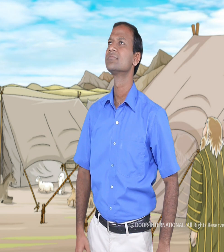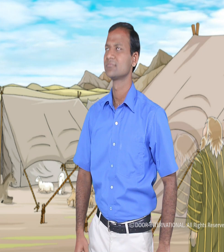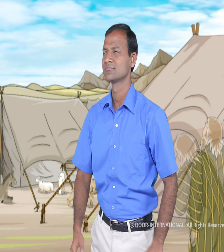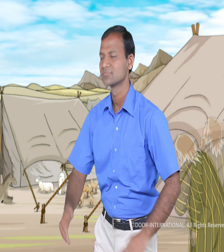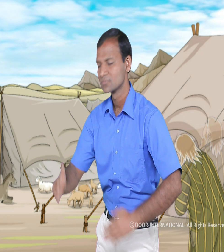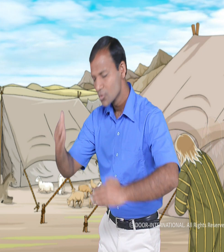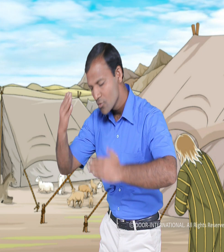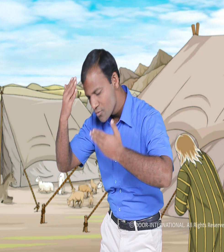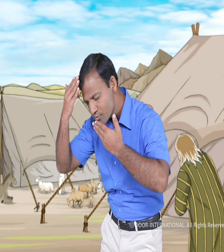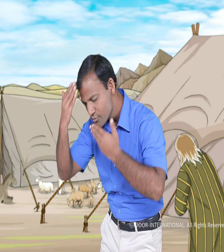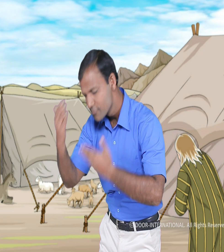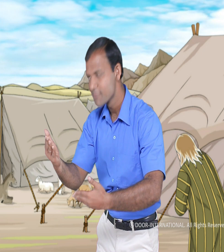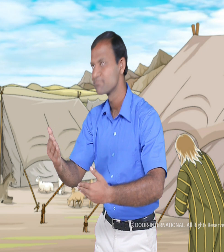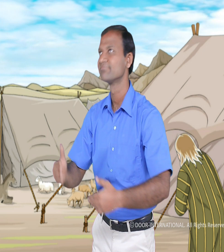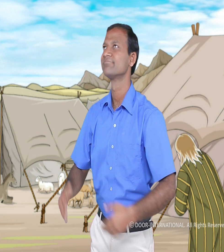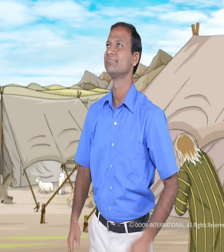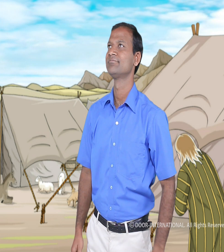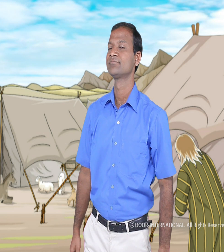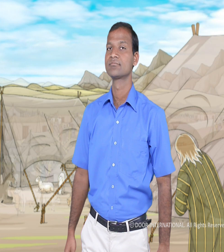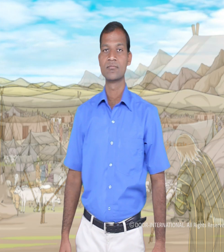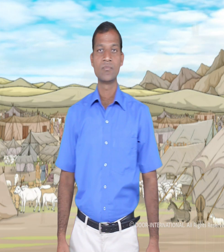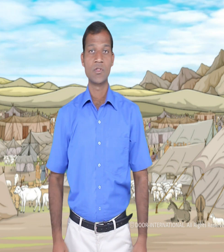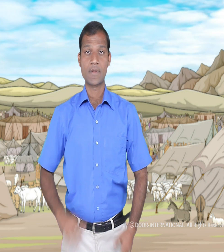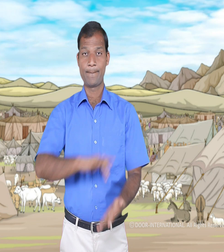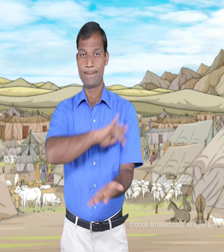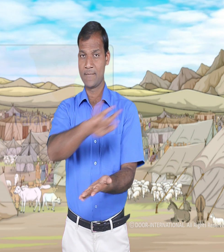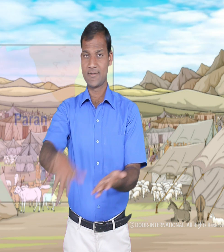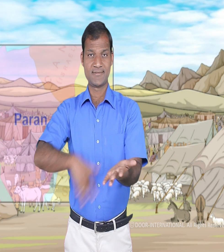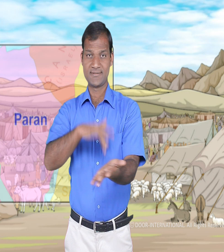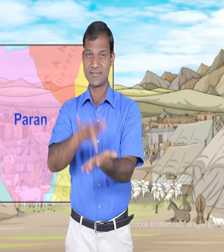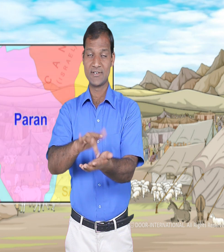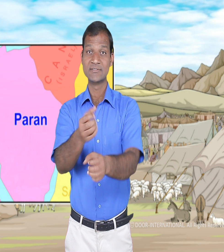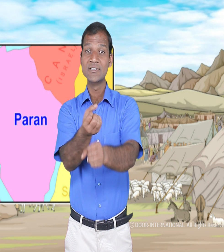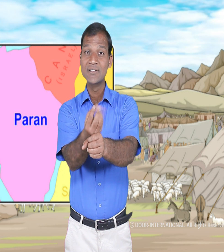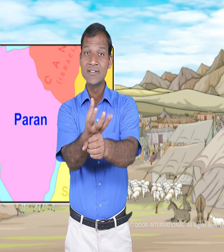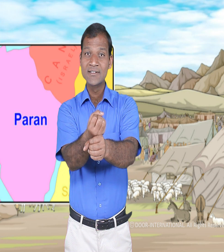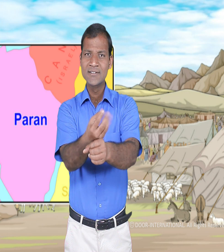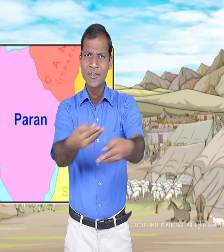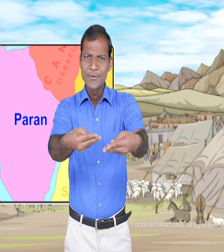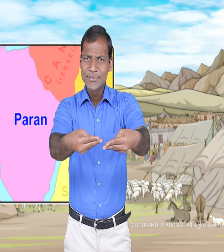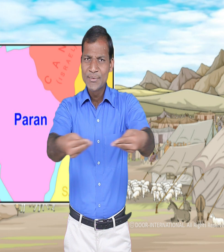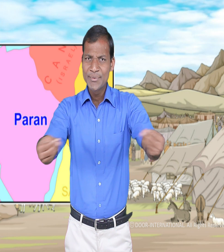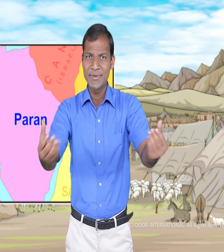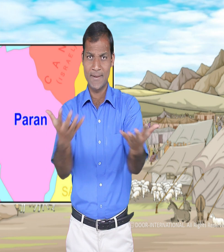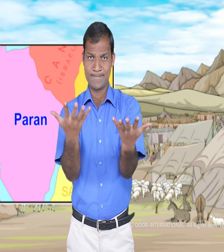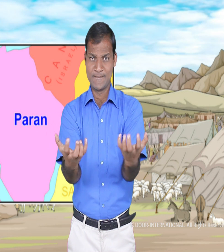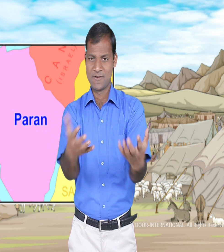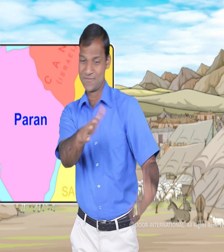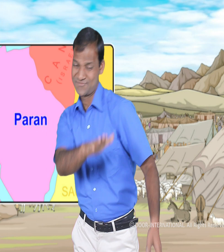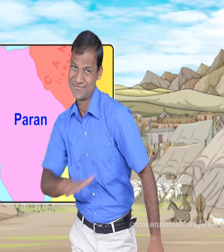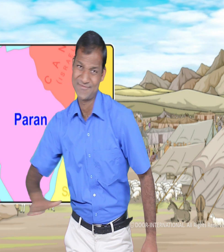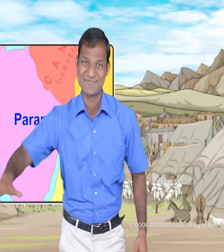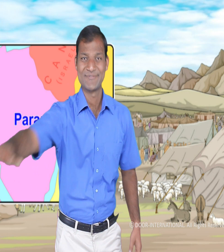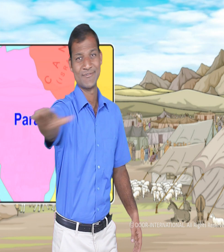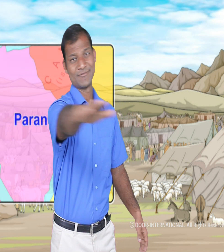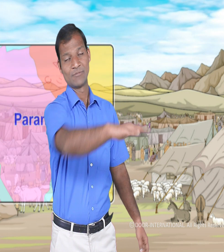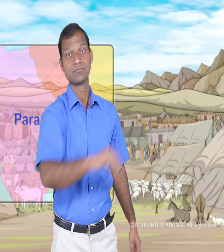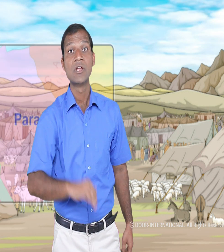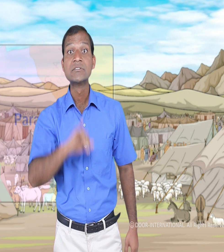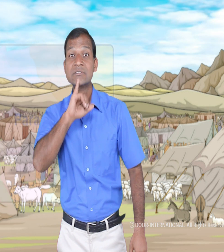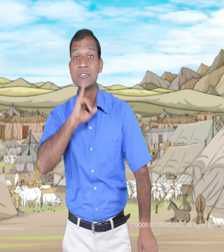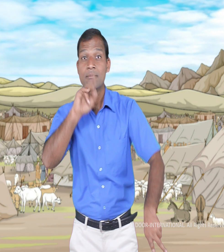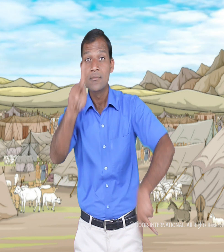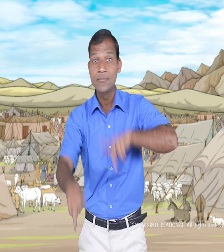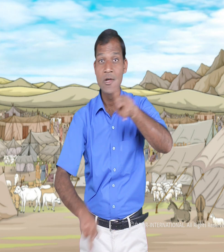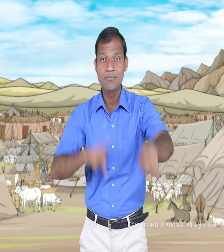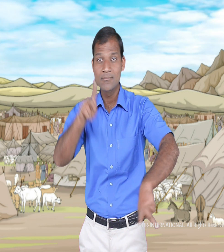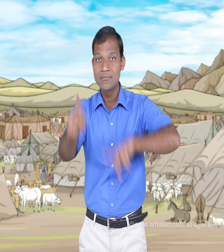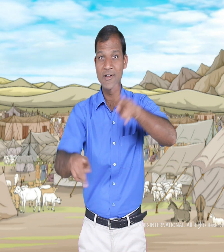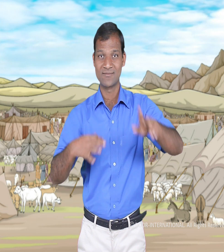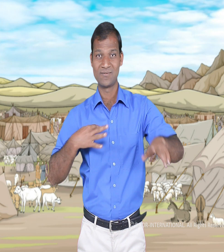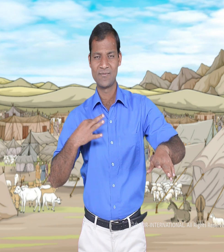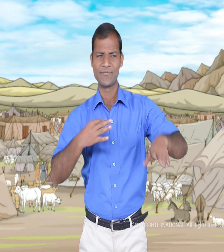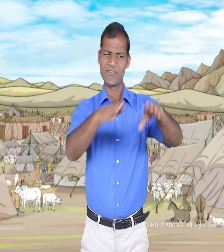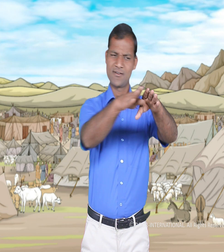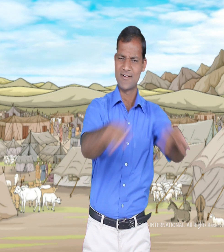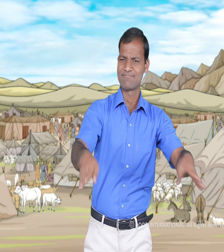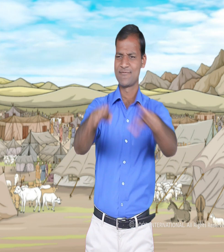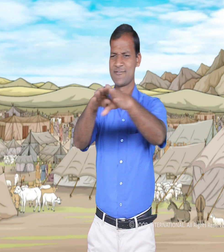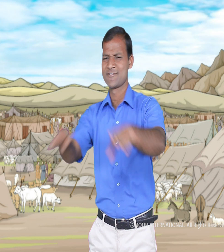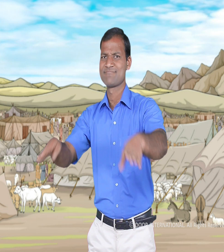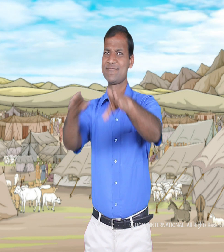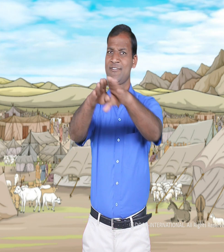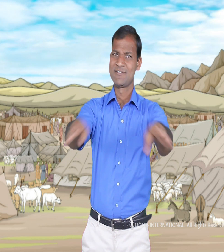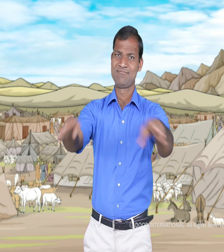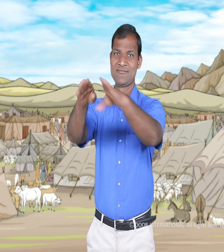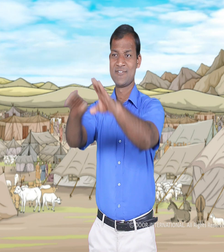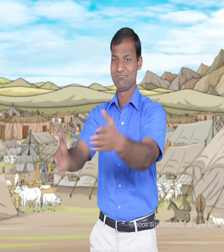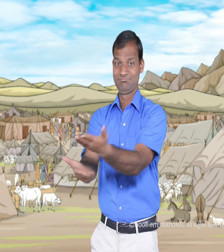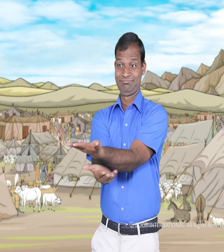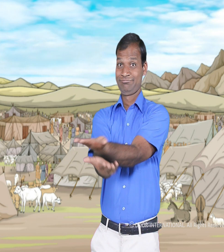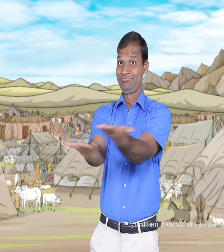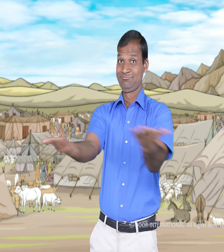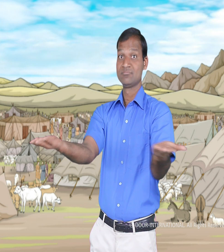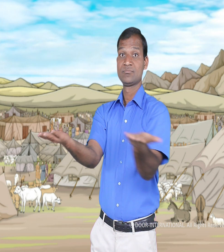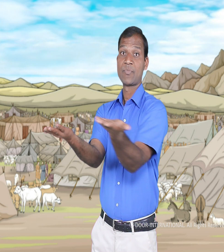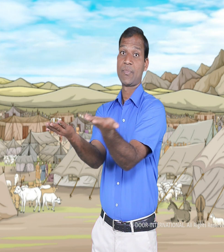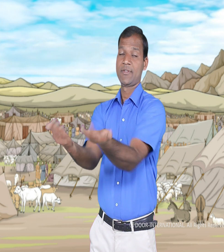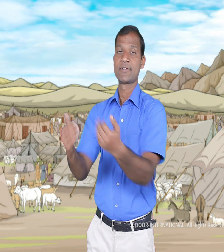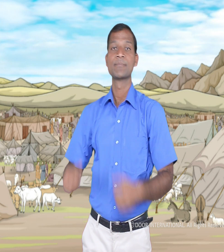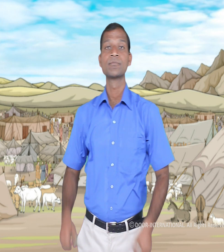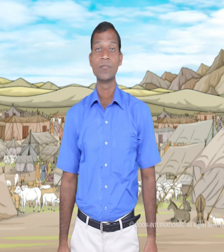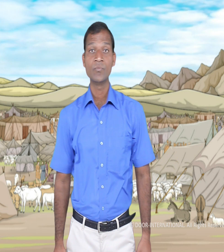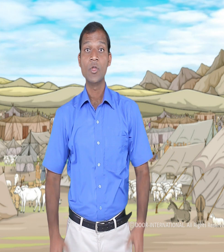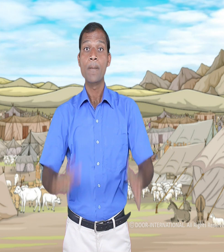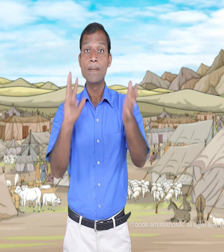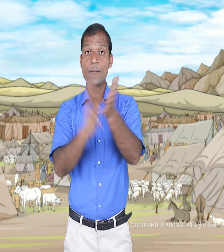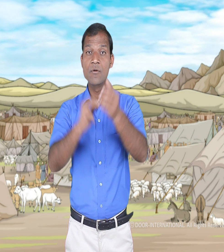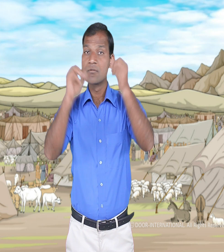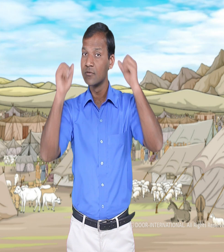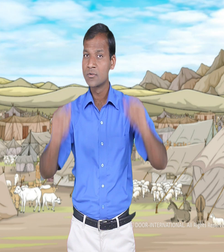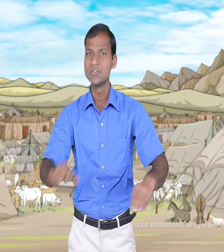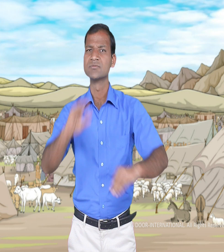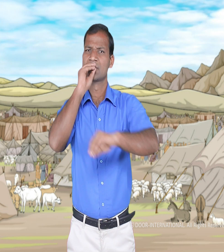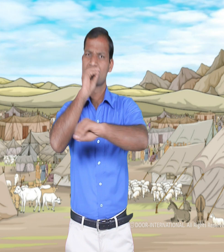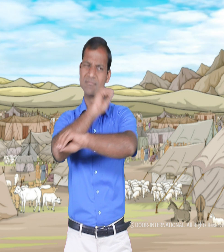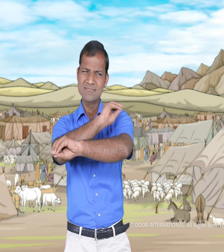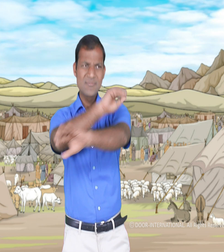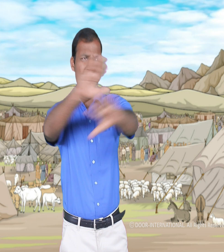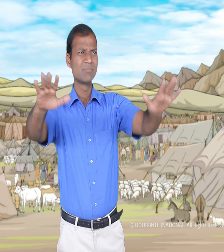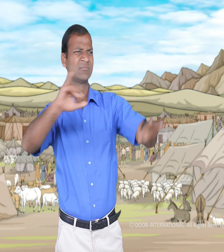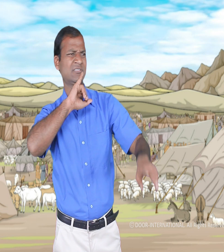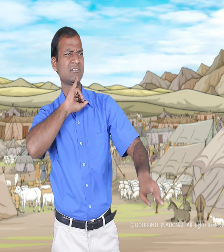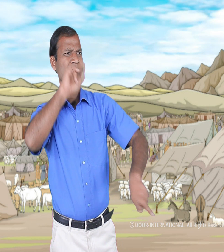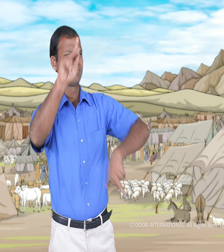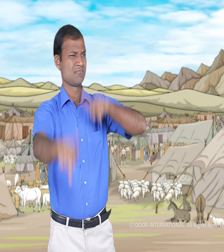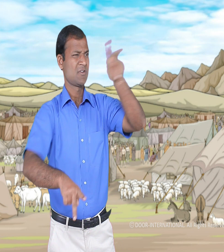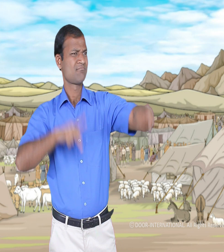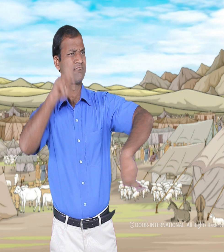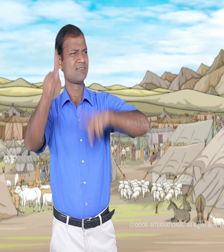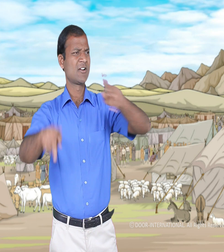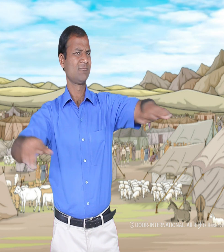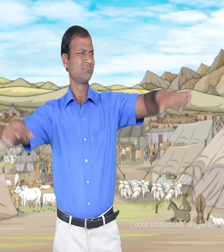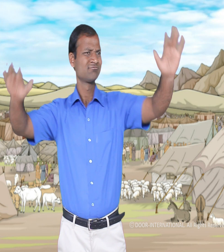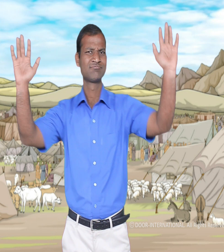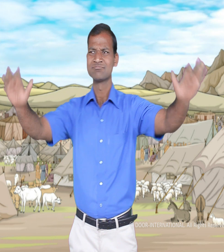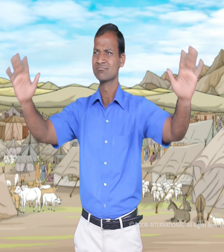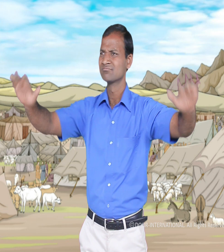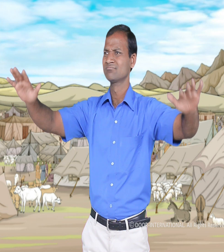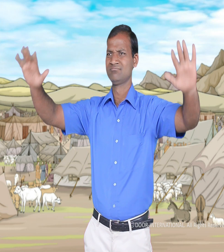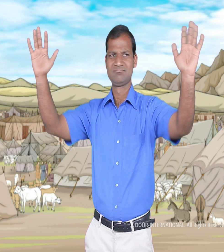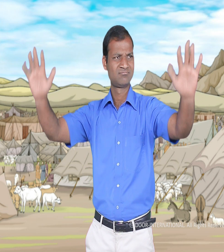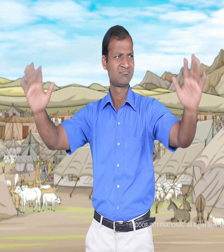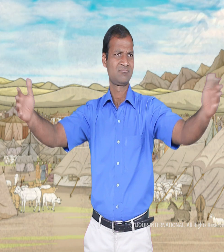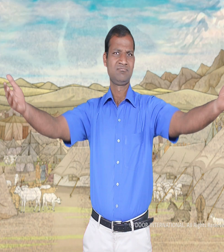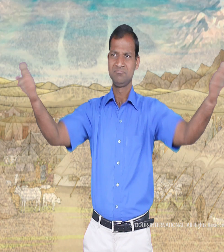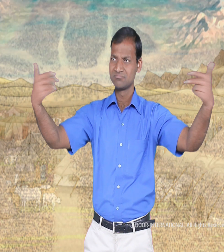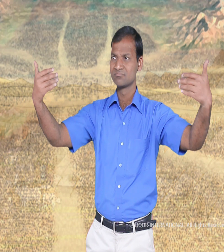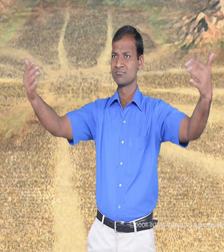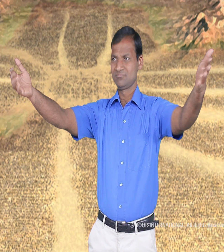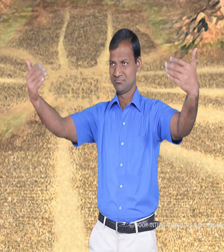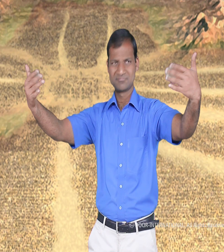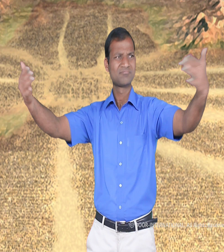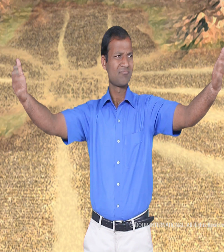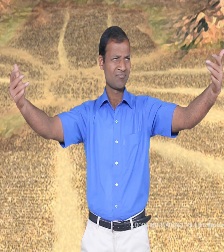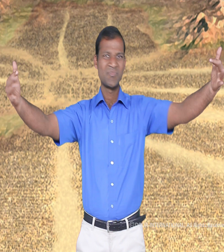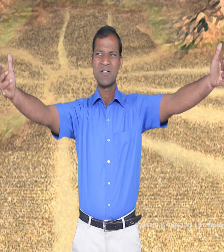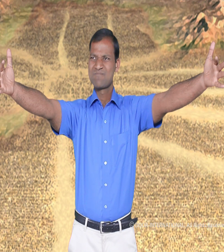So at the consent of the LORD, Moses sent them out from the Wilderness of Paran.